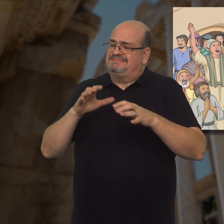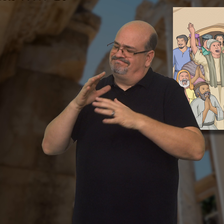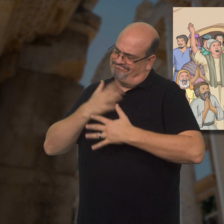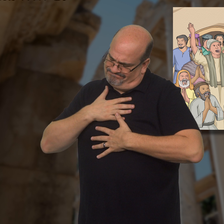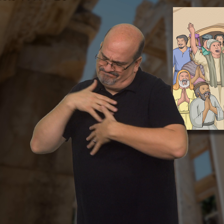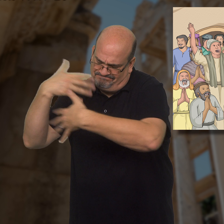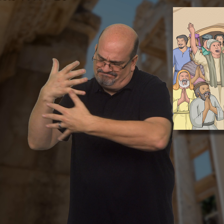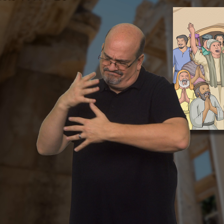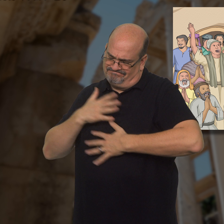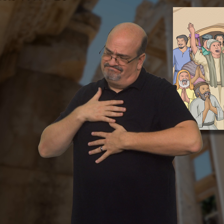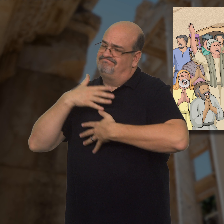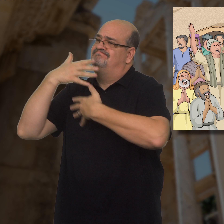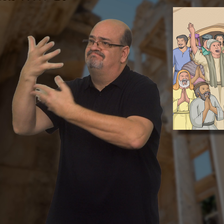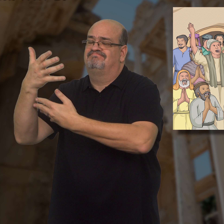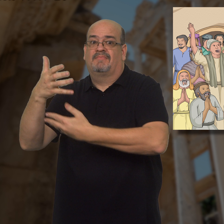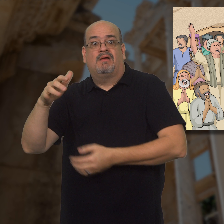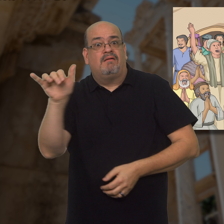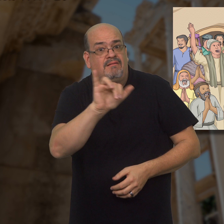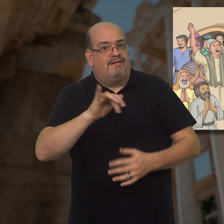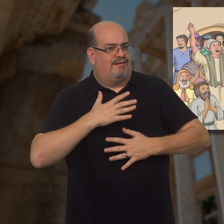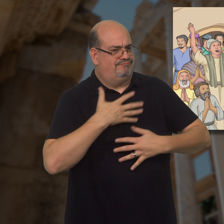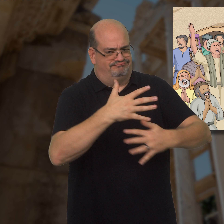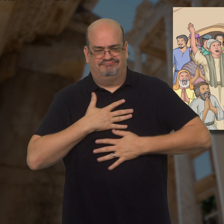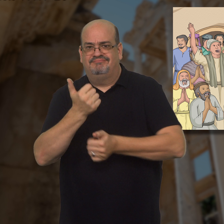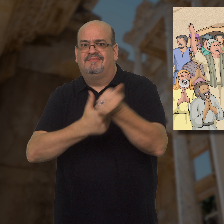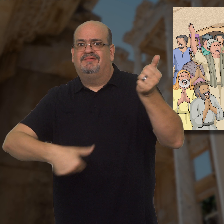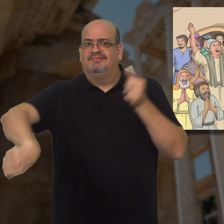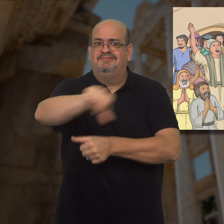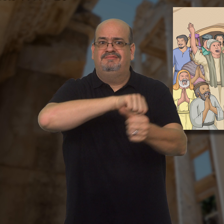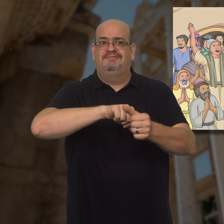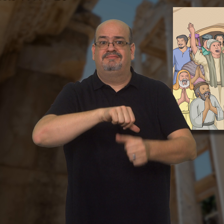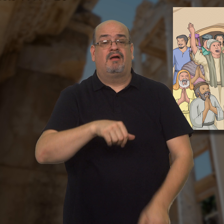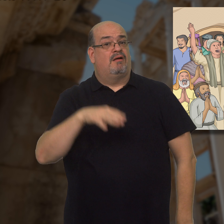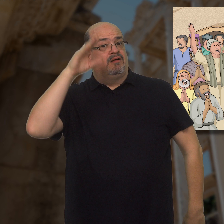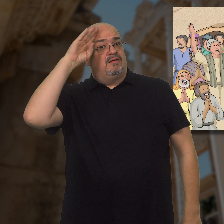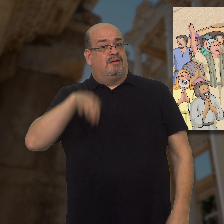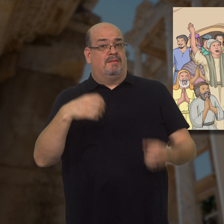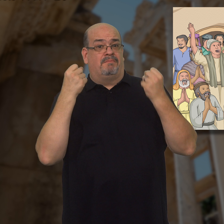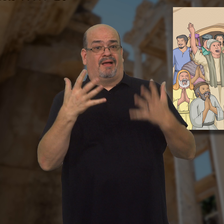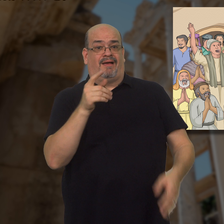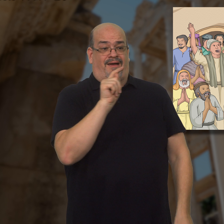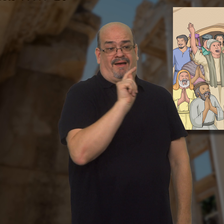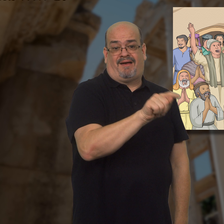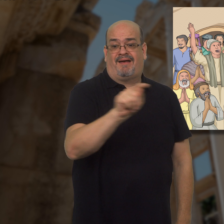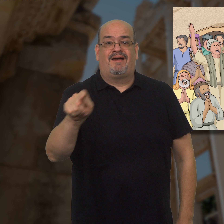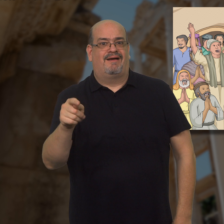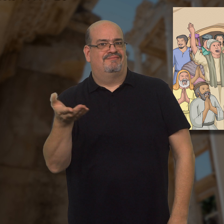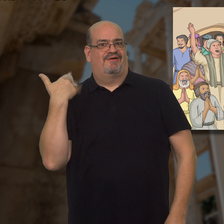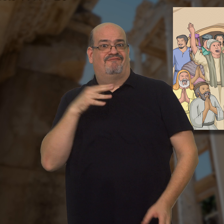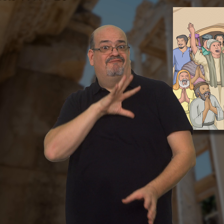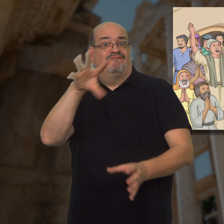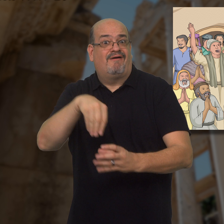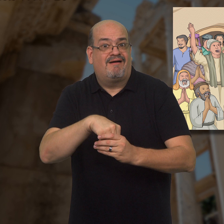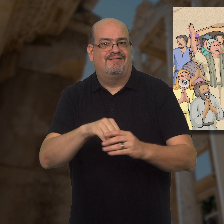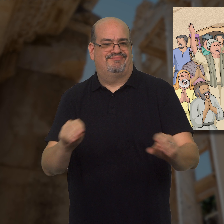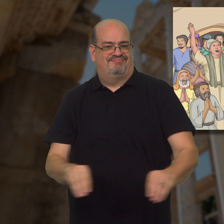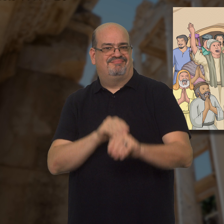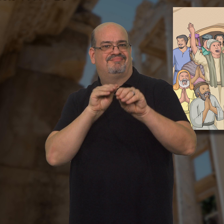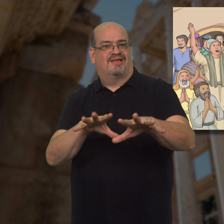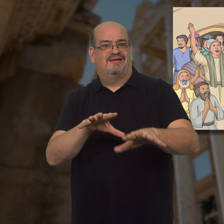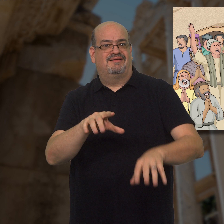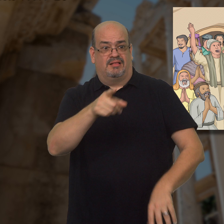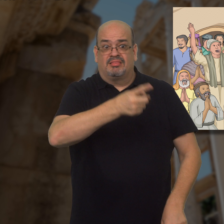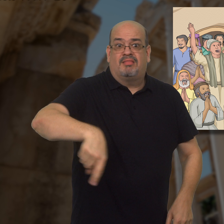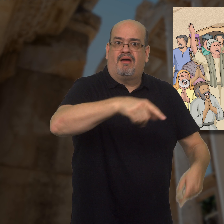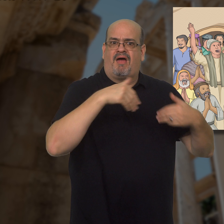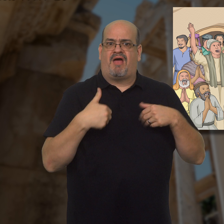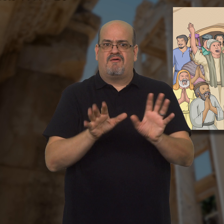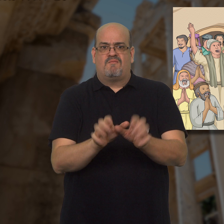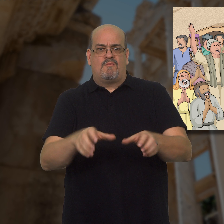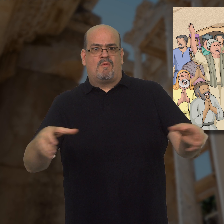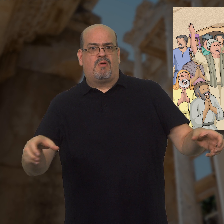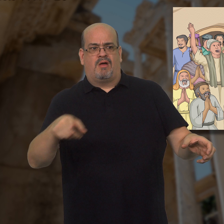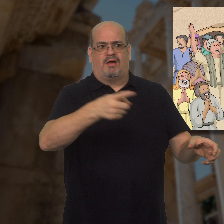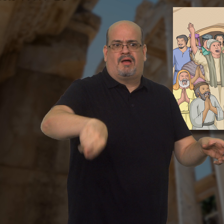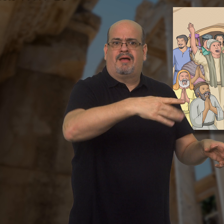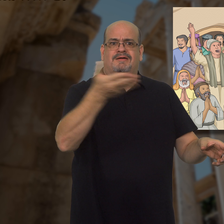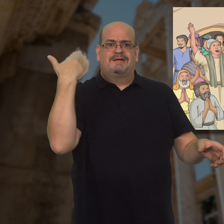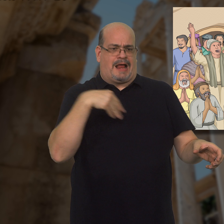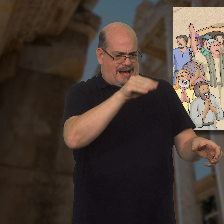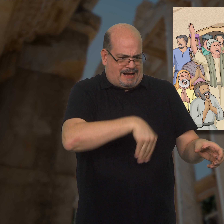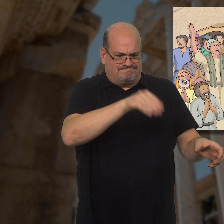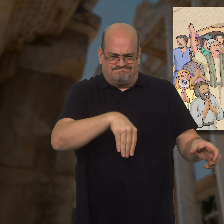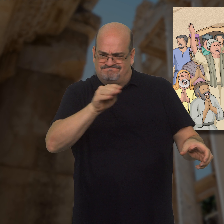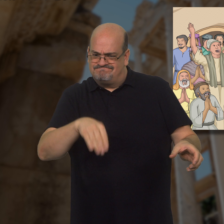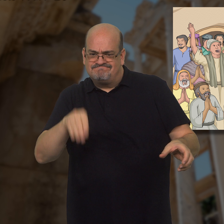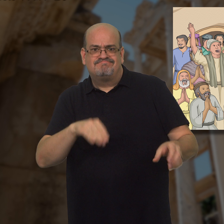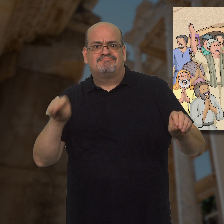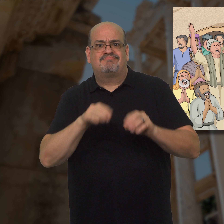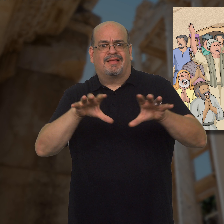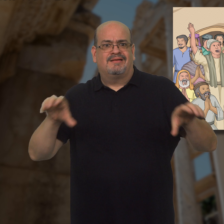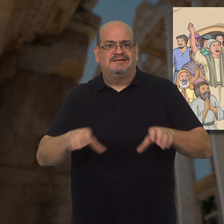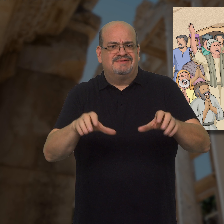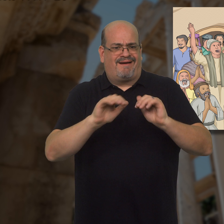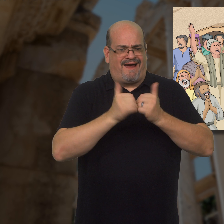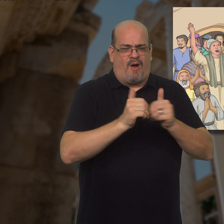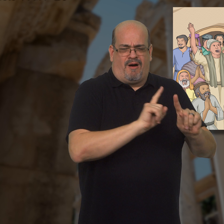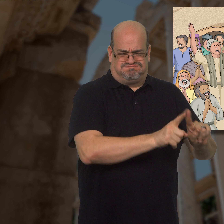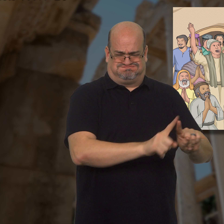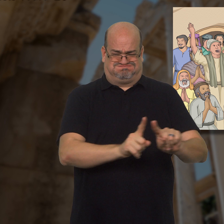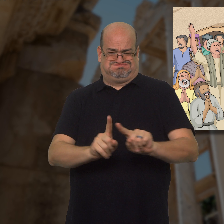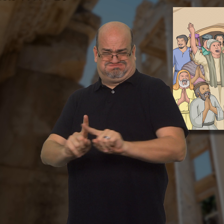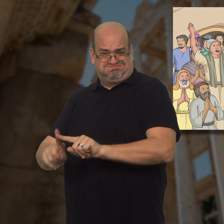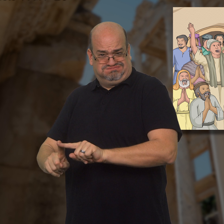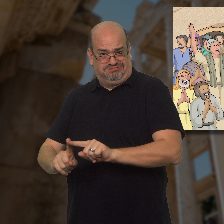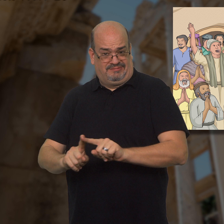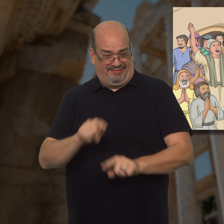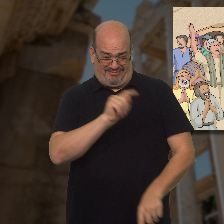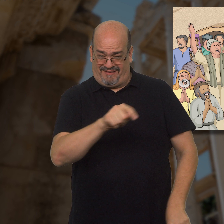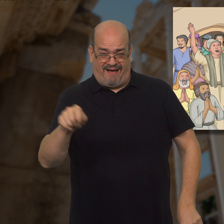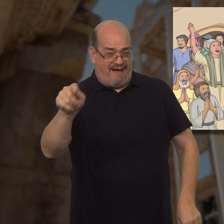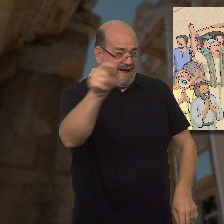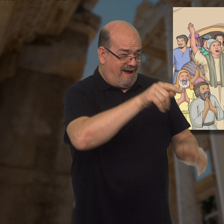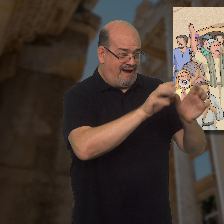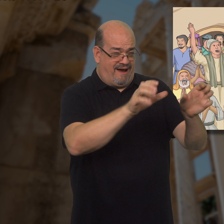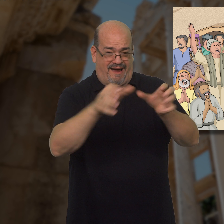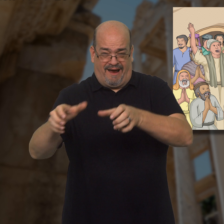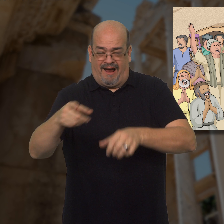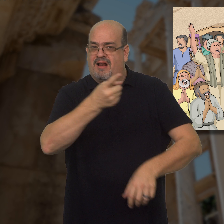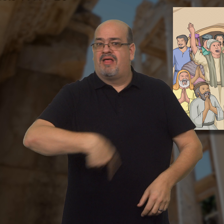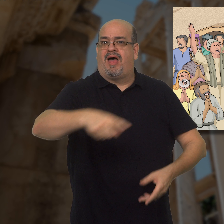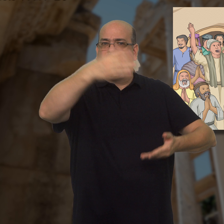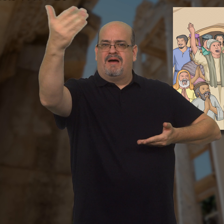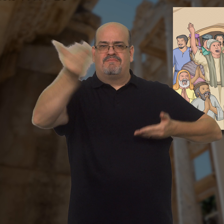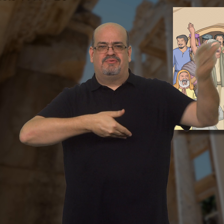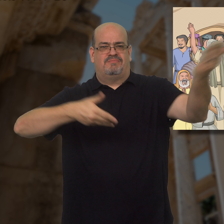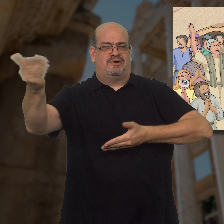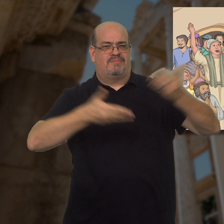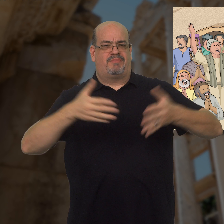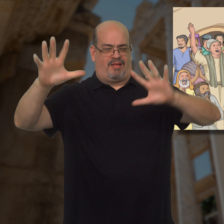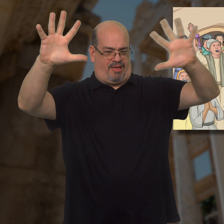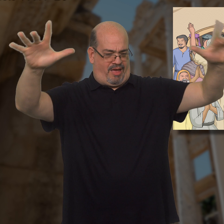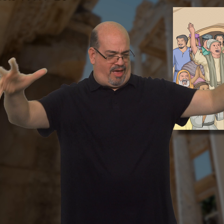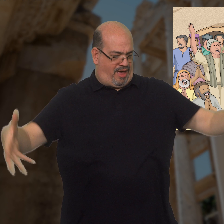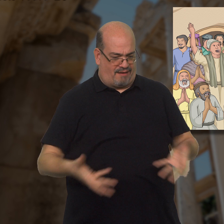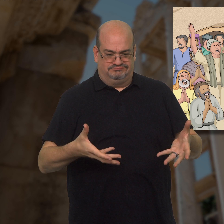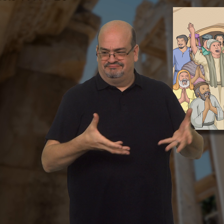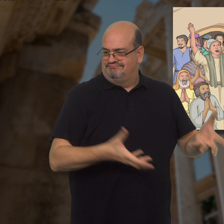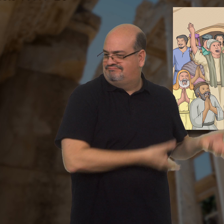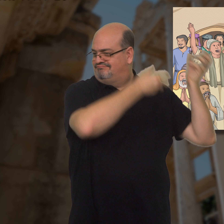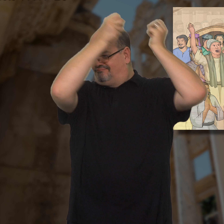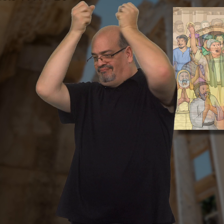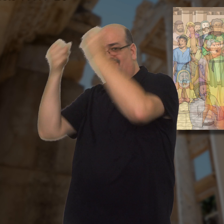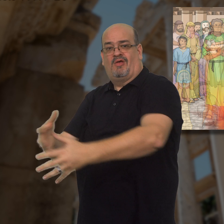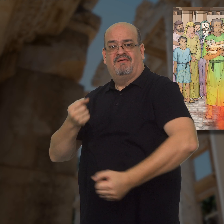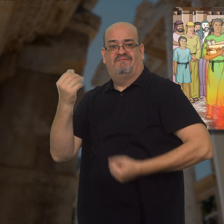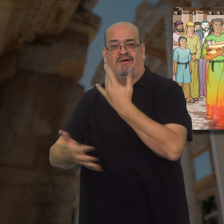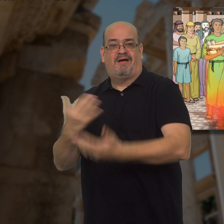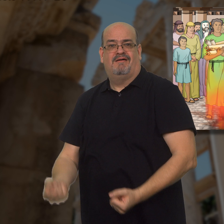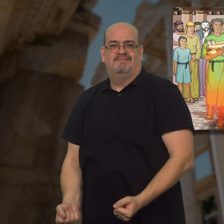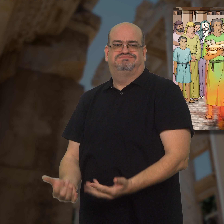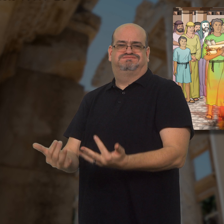Many who had believed now came forward, confessing and disclosing their deeds.